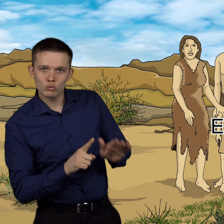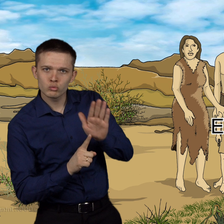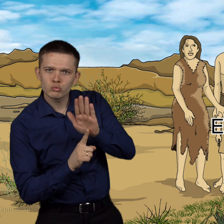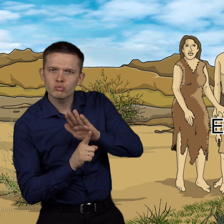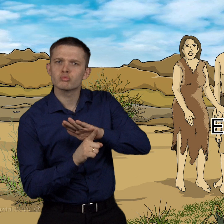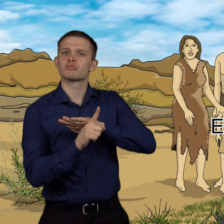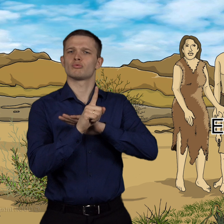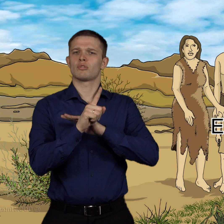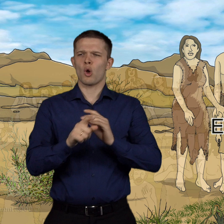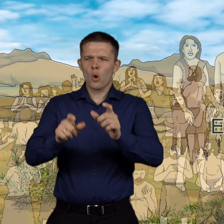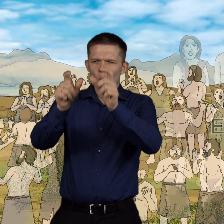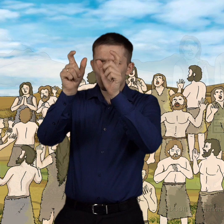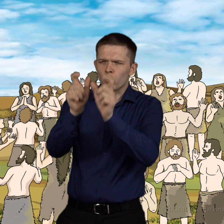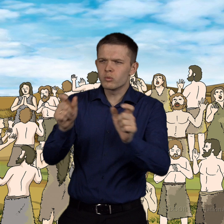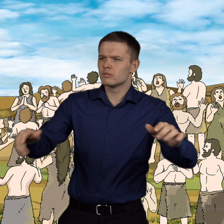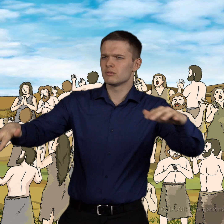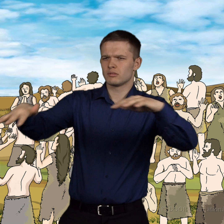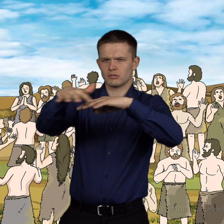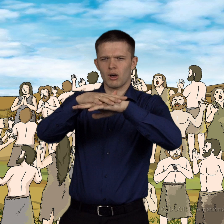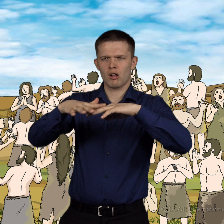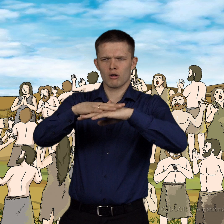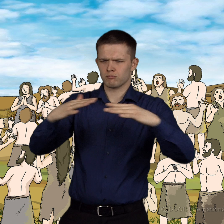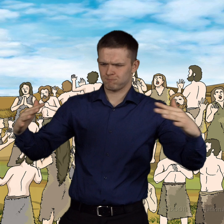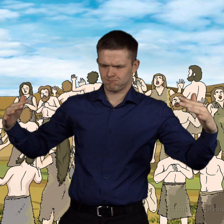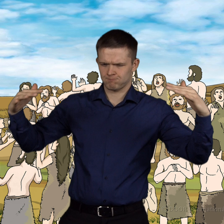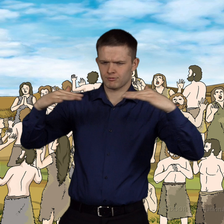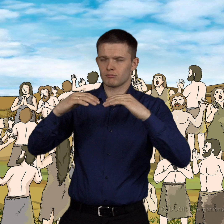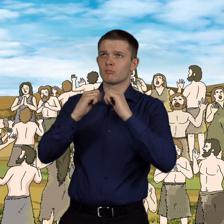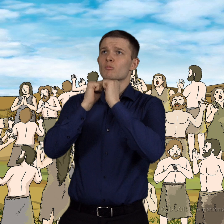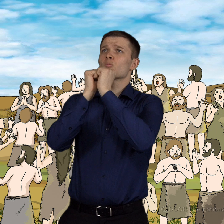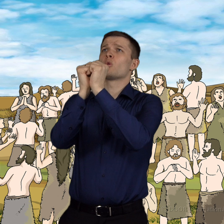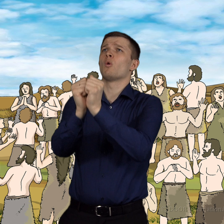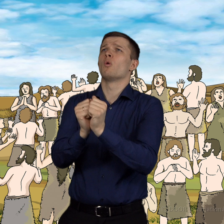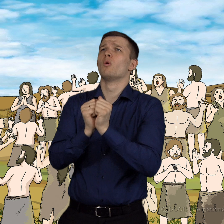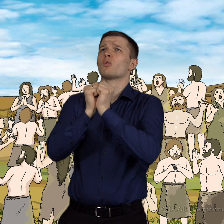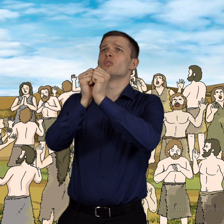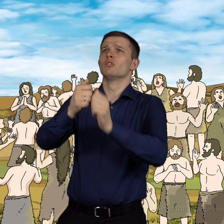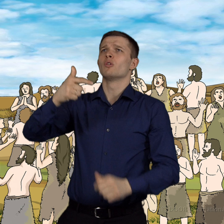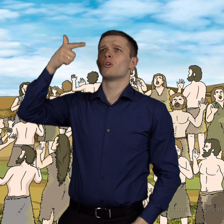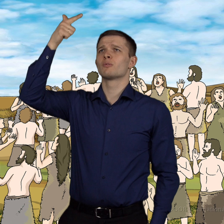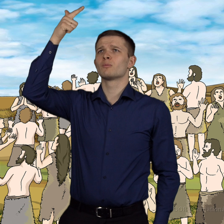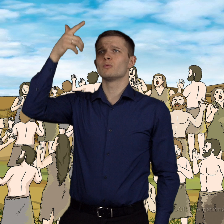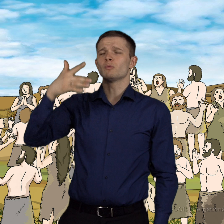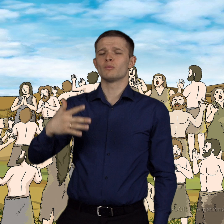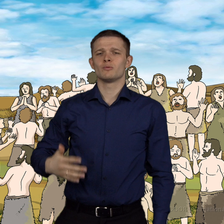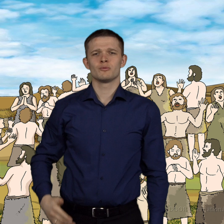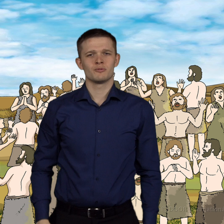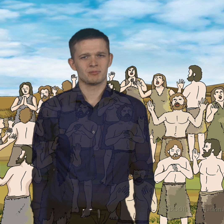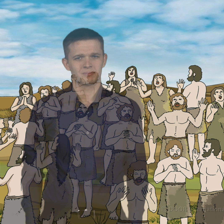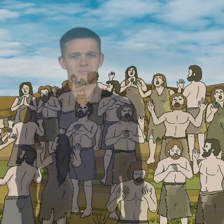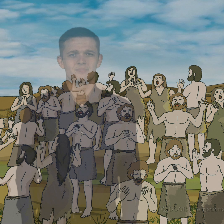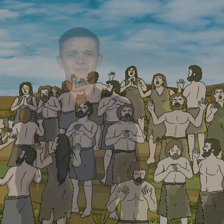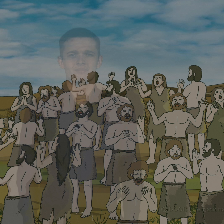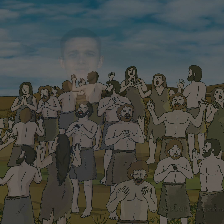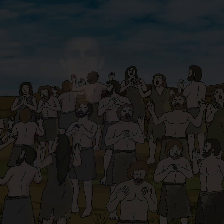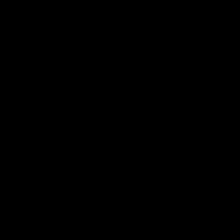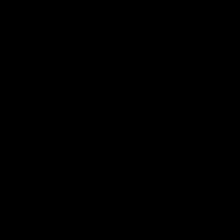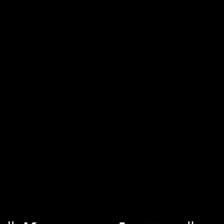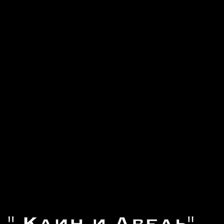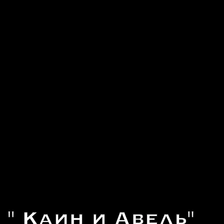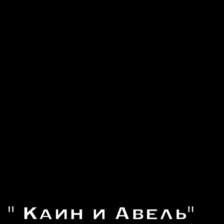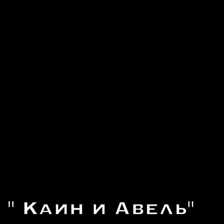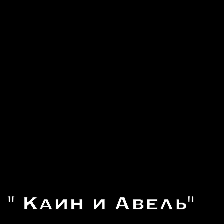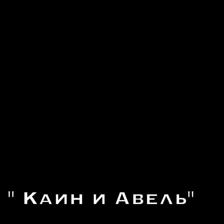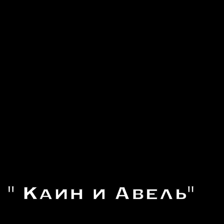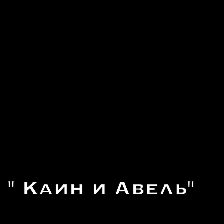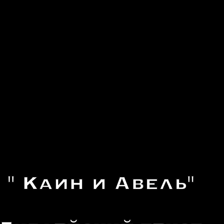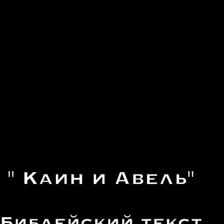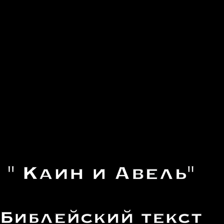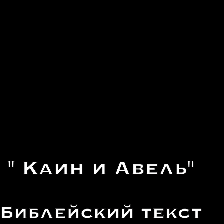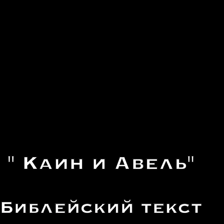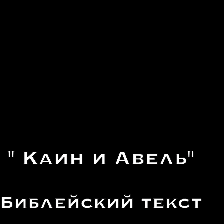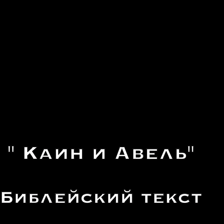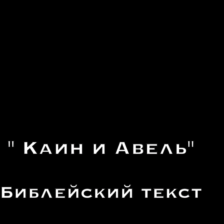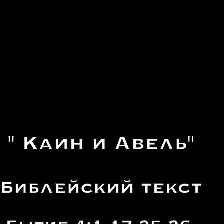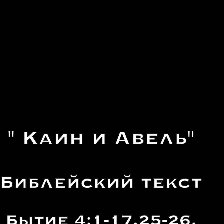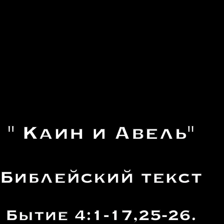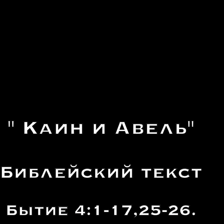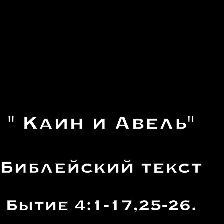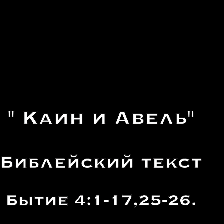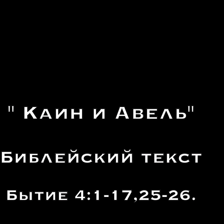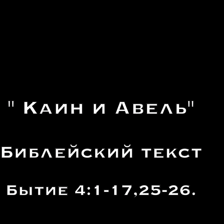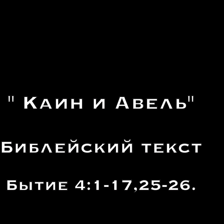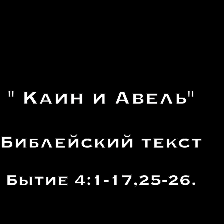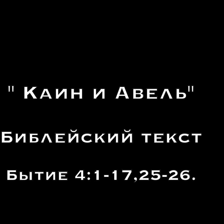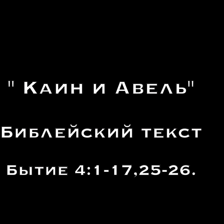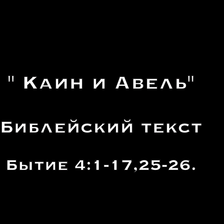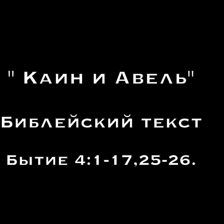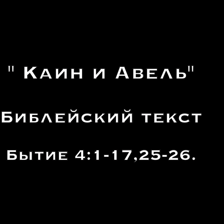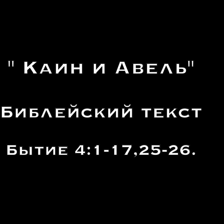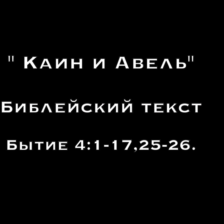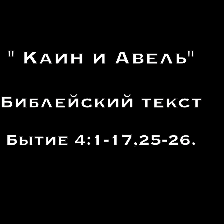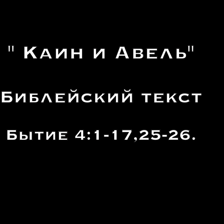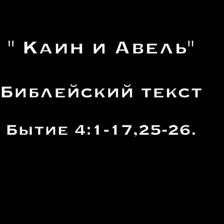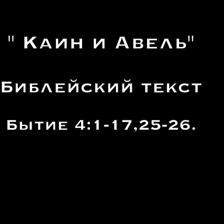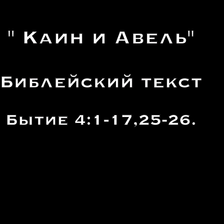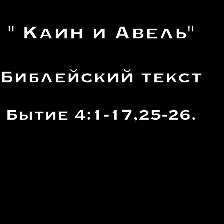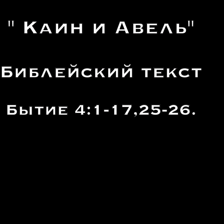At that time men began to call upon the name of the LORD.